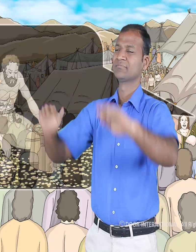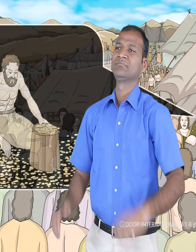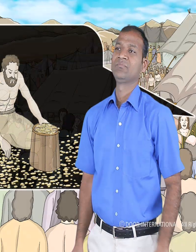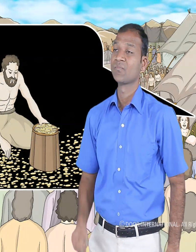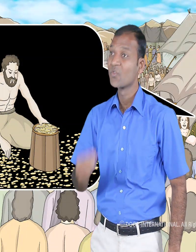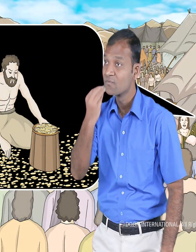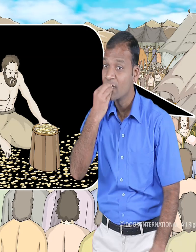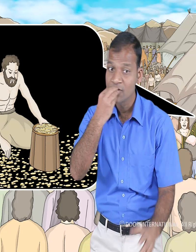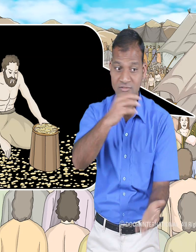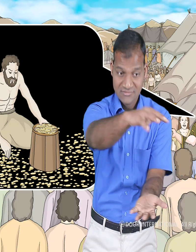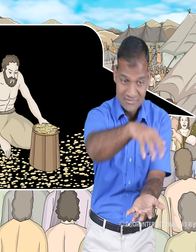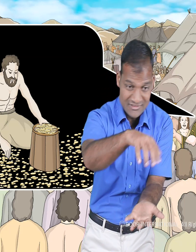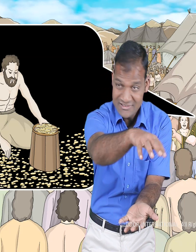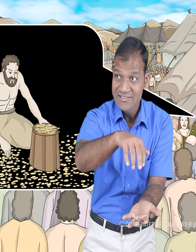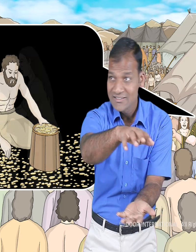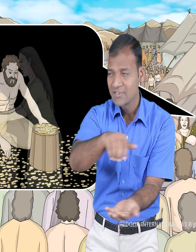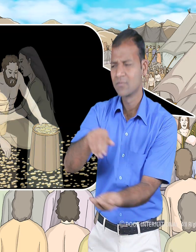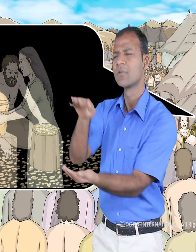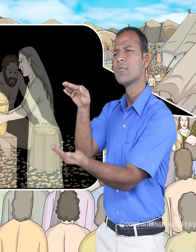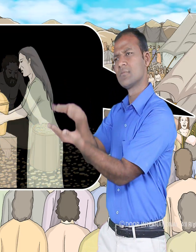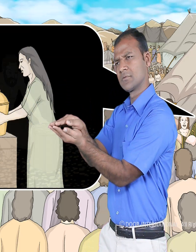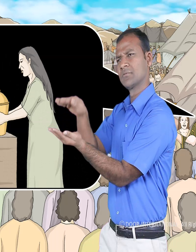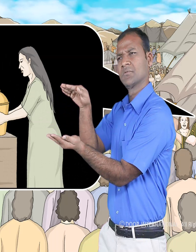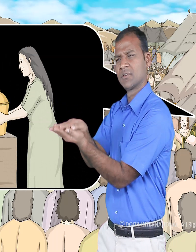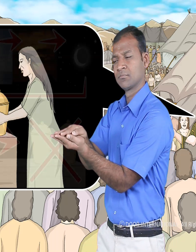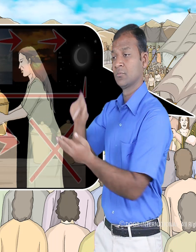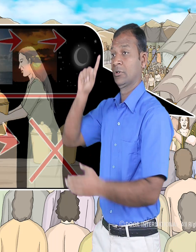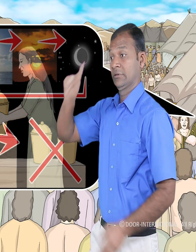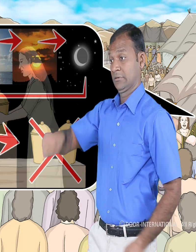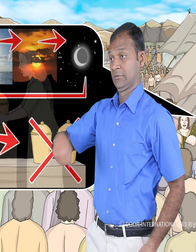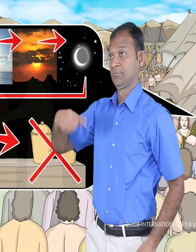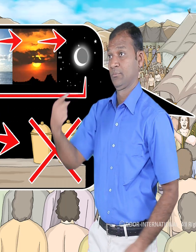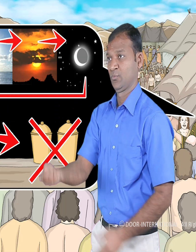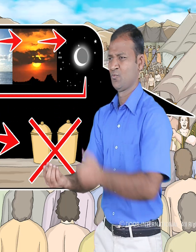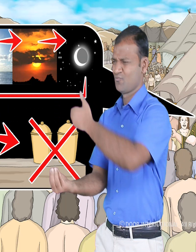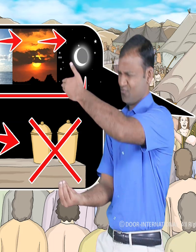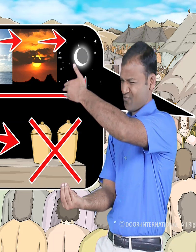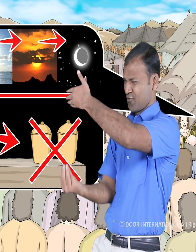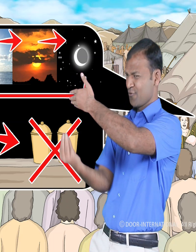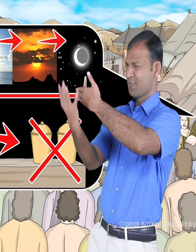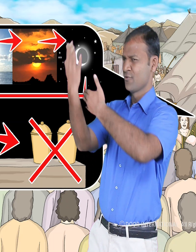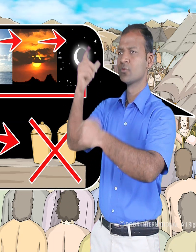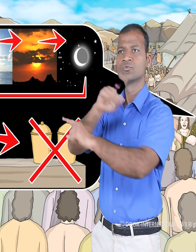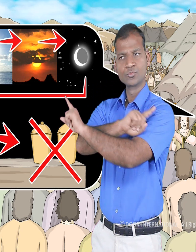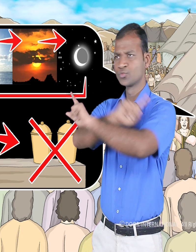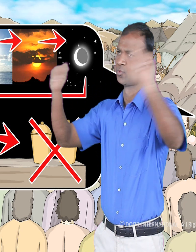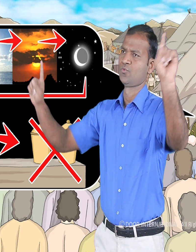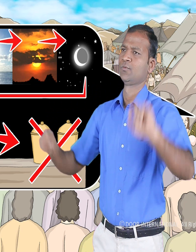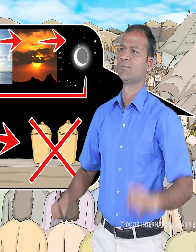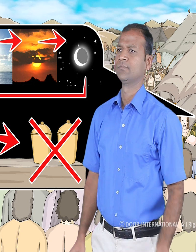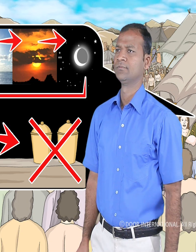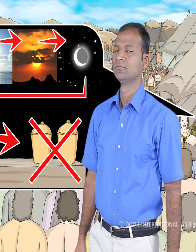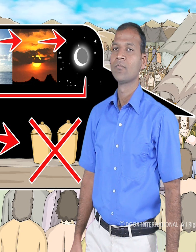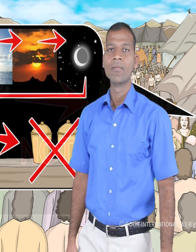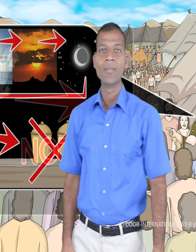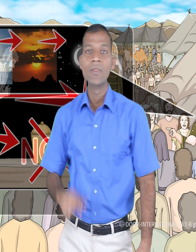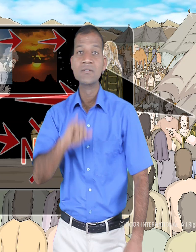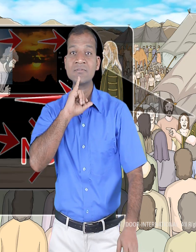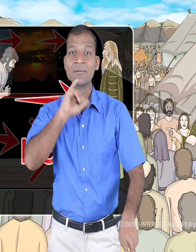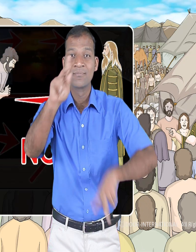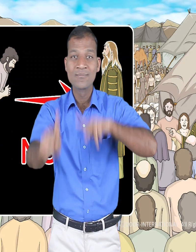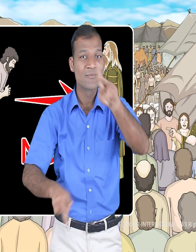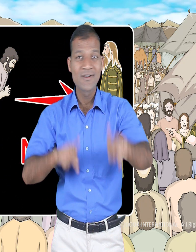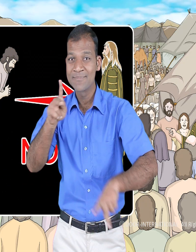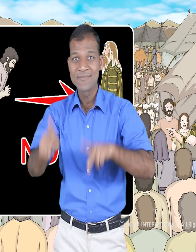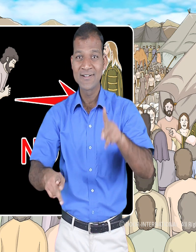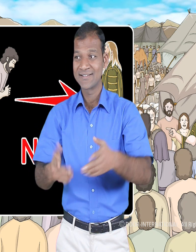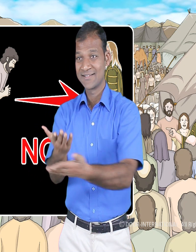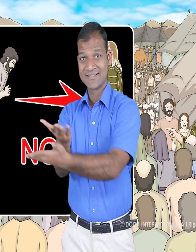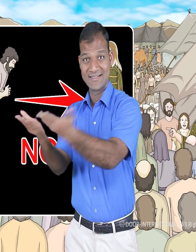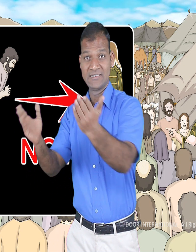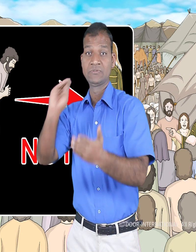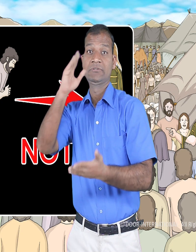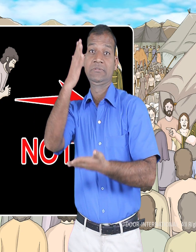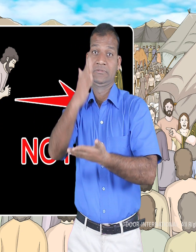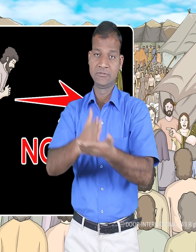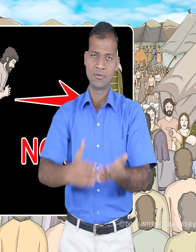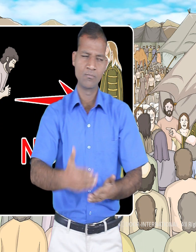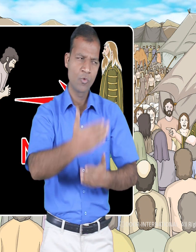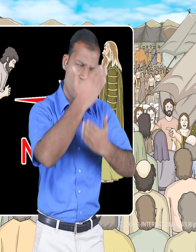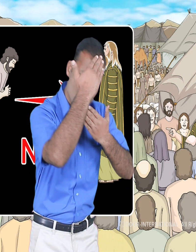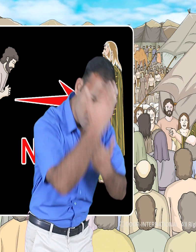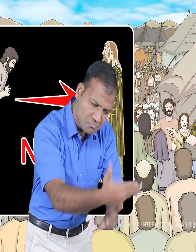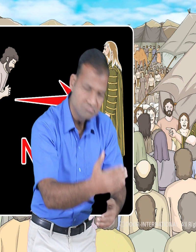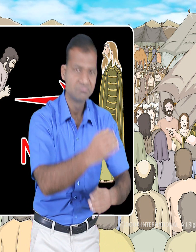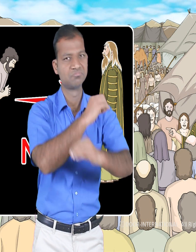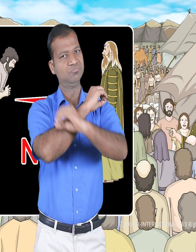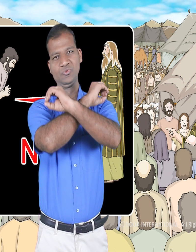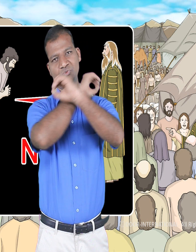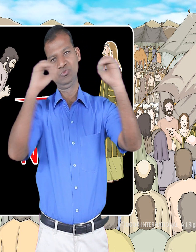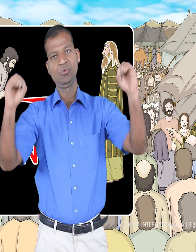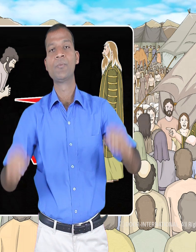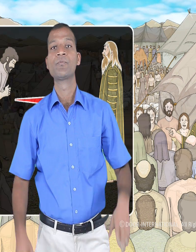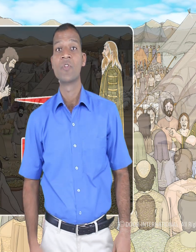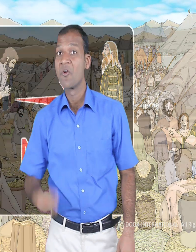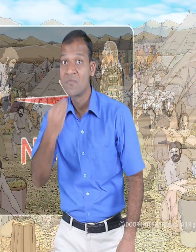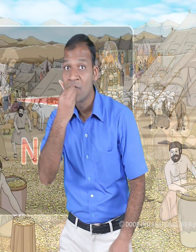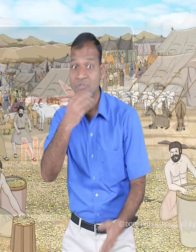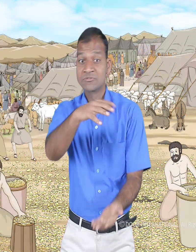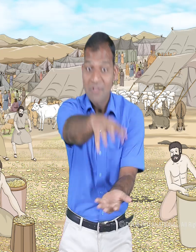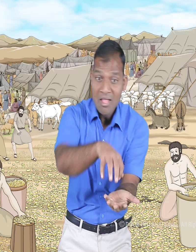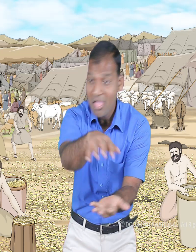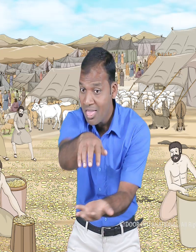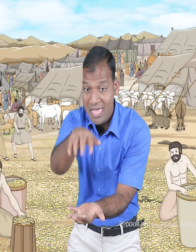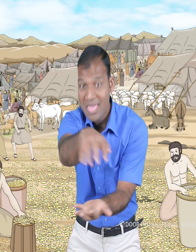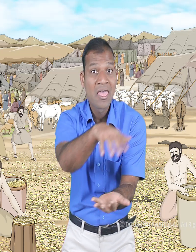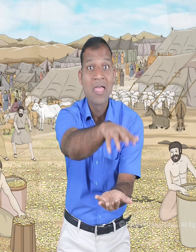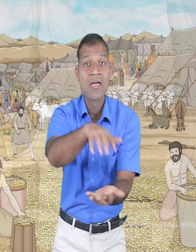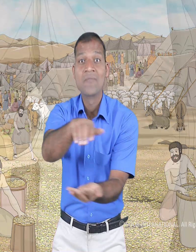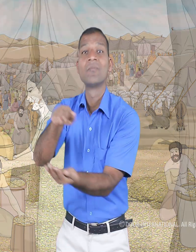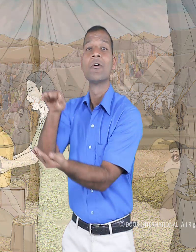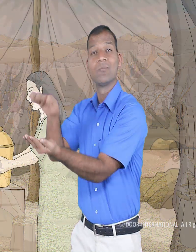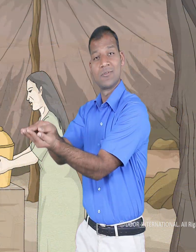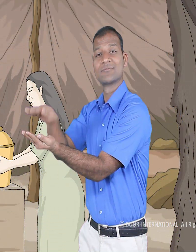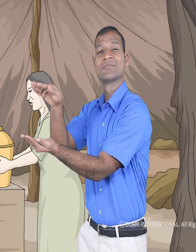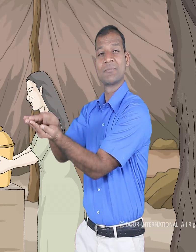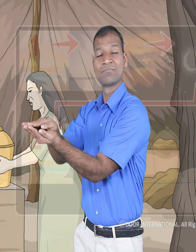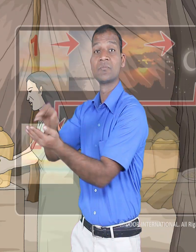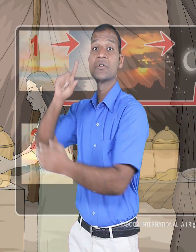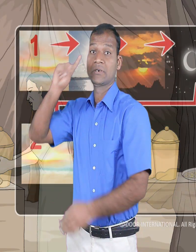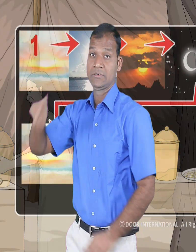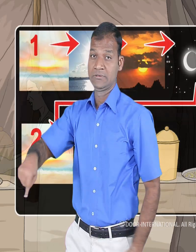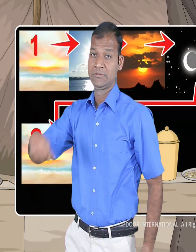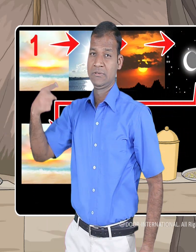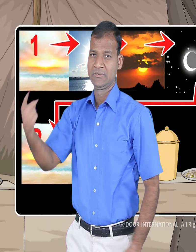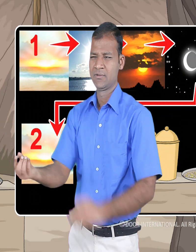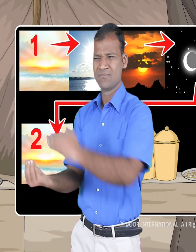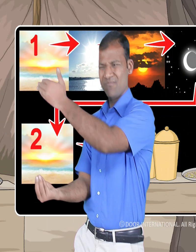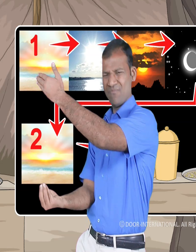Then Moses said to them, “No one may keep any of it until morning.” But they did not listen to Moses;